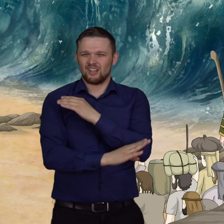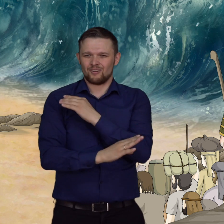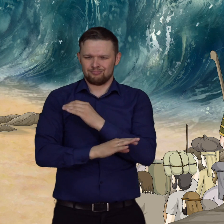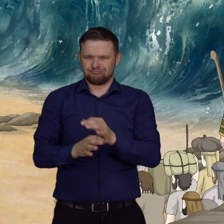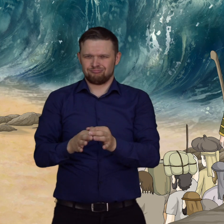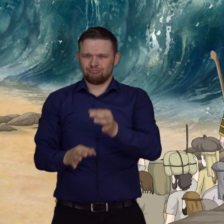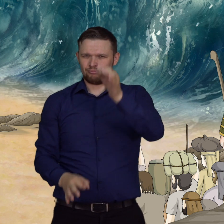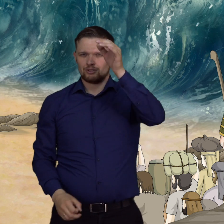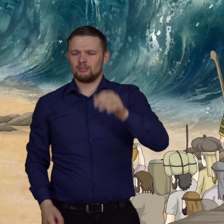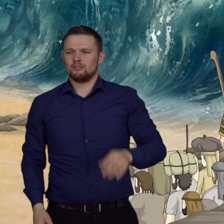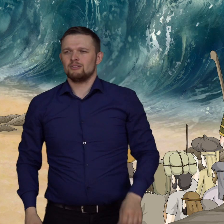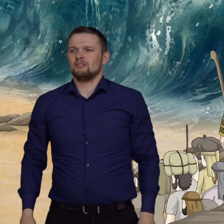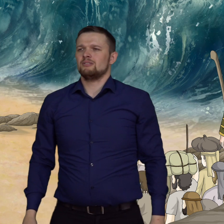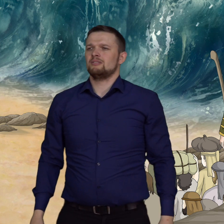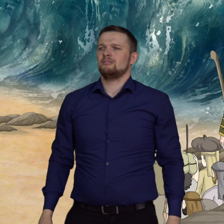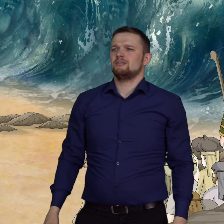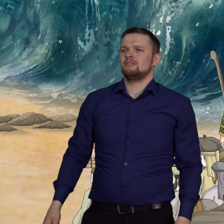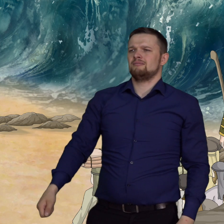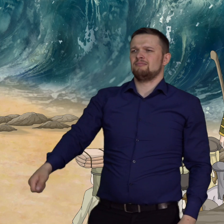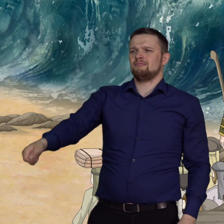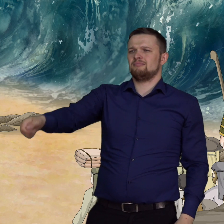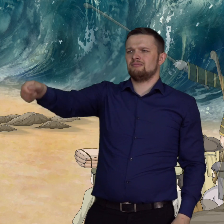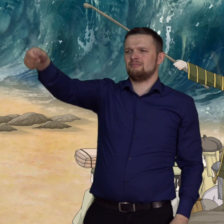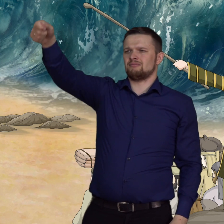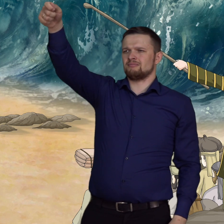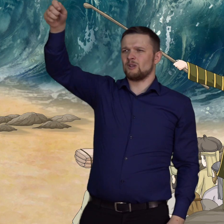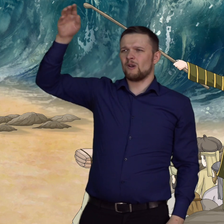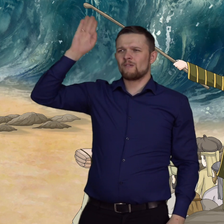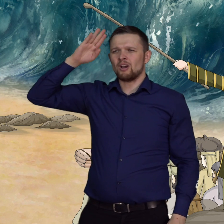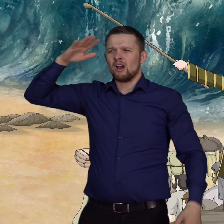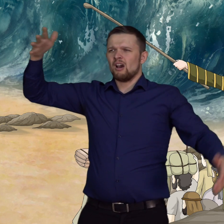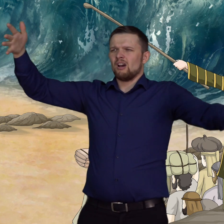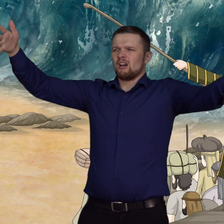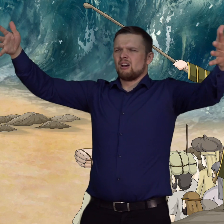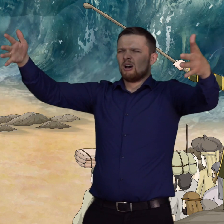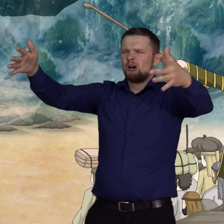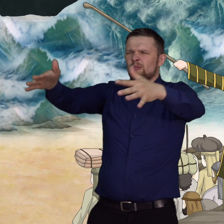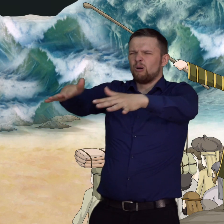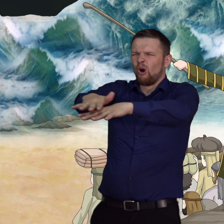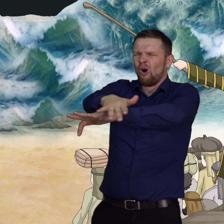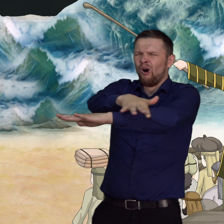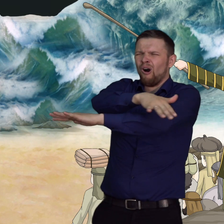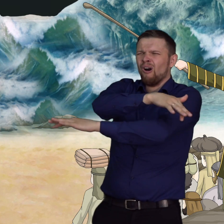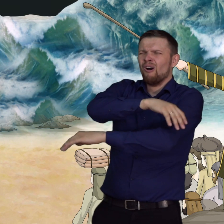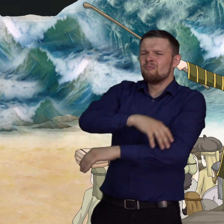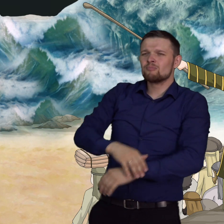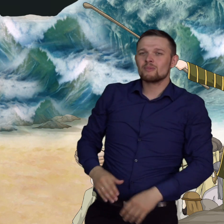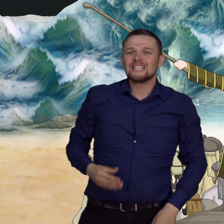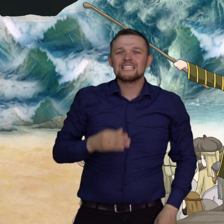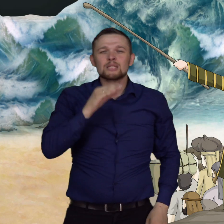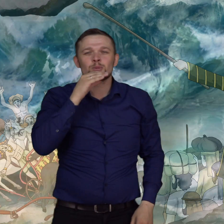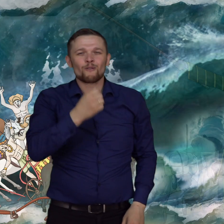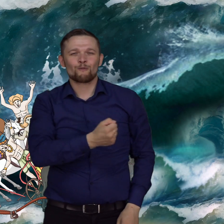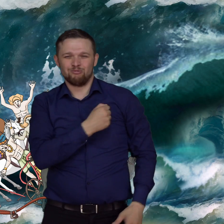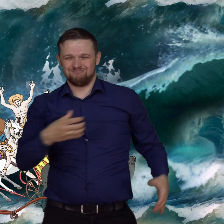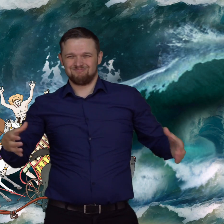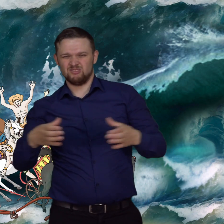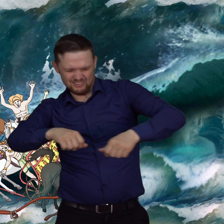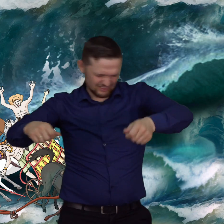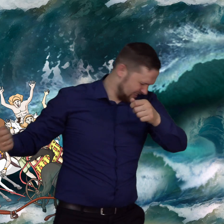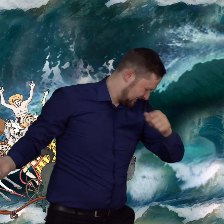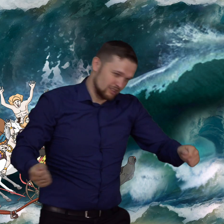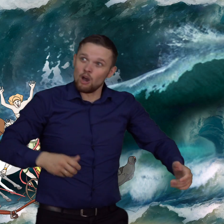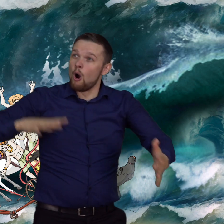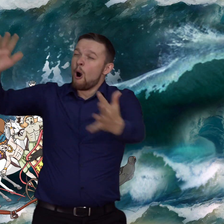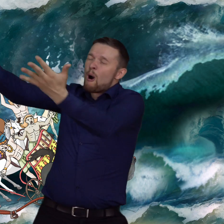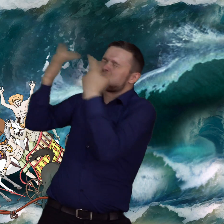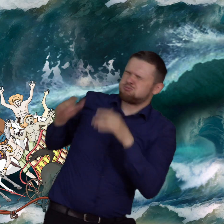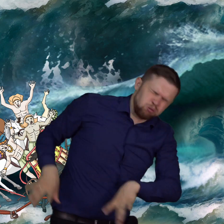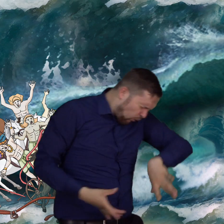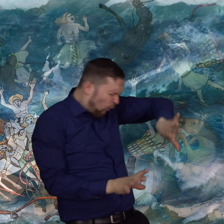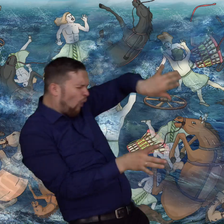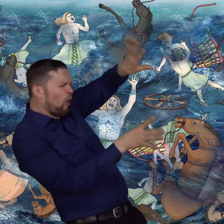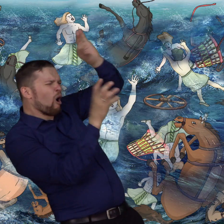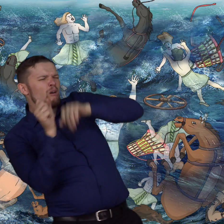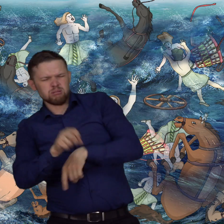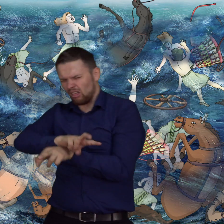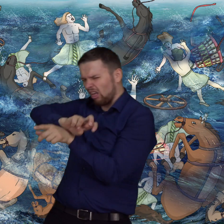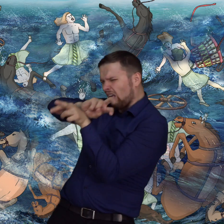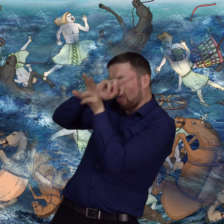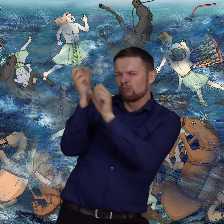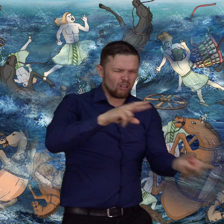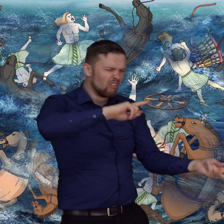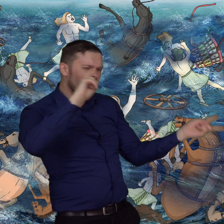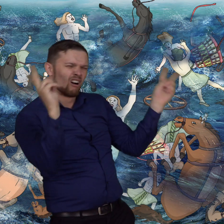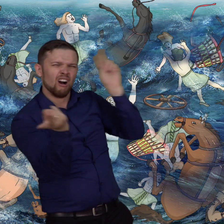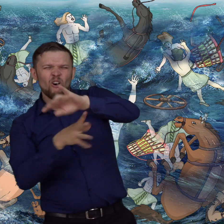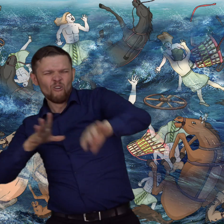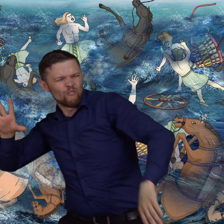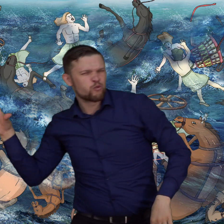So Moses stretched out his hand over the sea, and at daybreak the sea returned to its normal state. As the Egyptians were retreating, the LORD swept them into the sea.